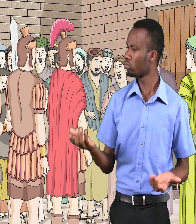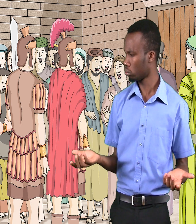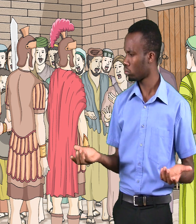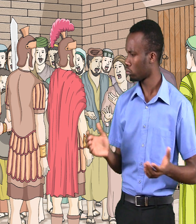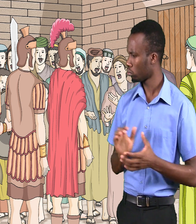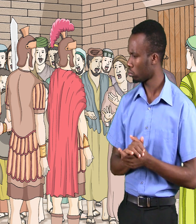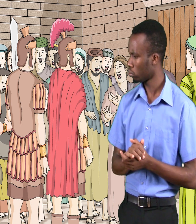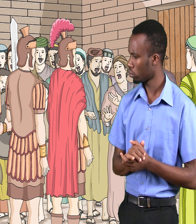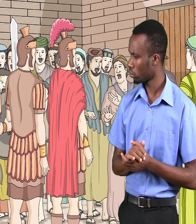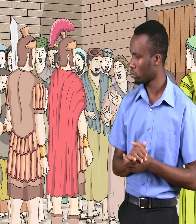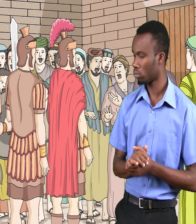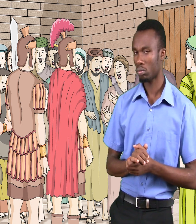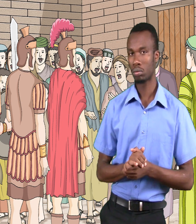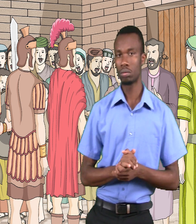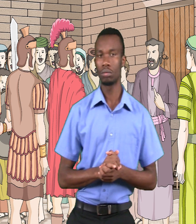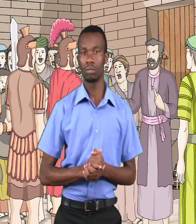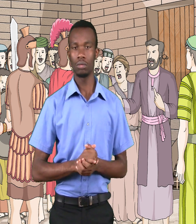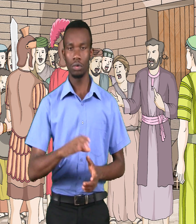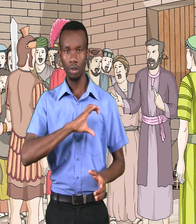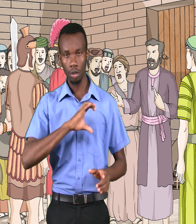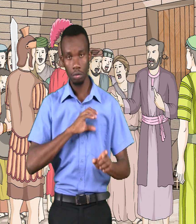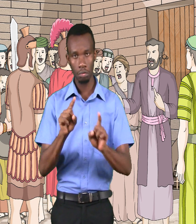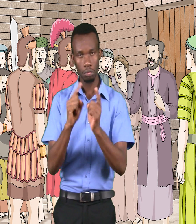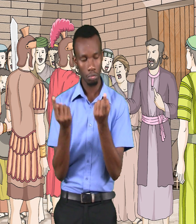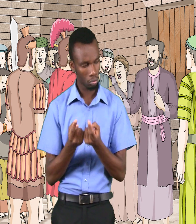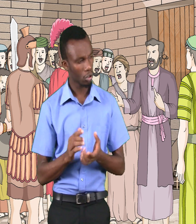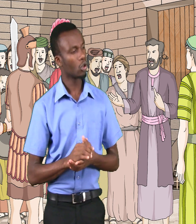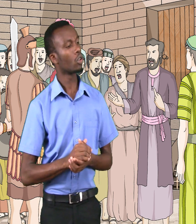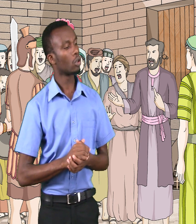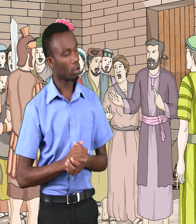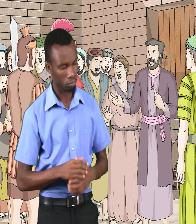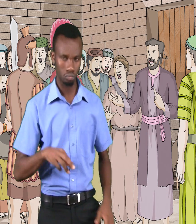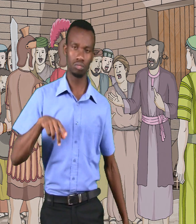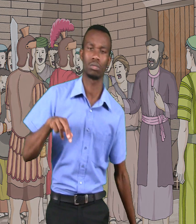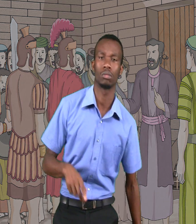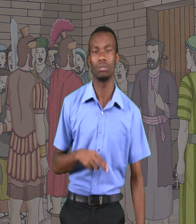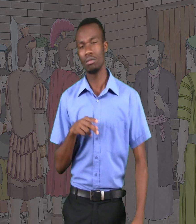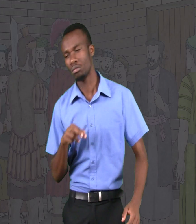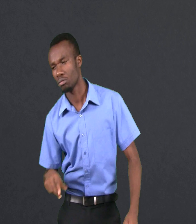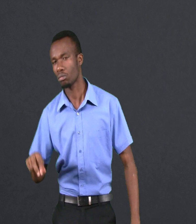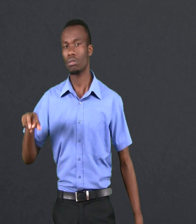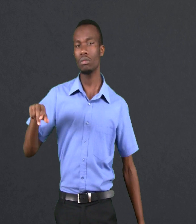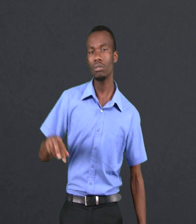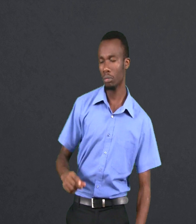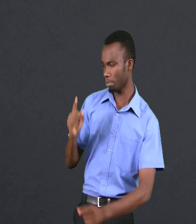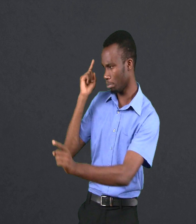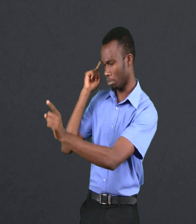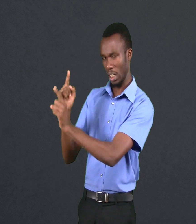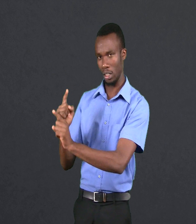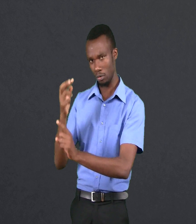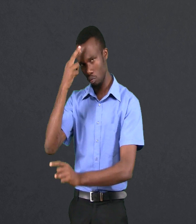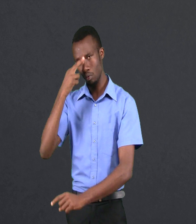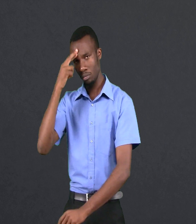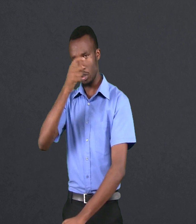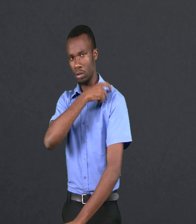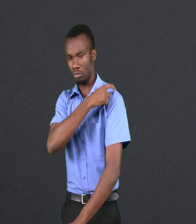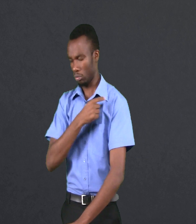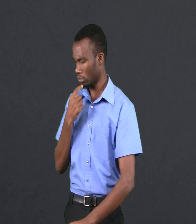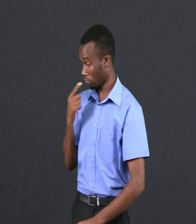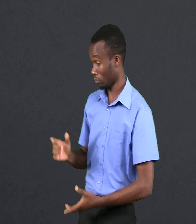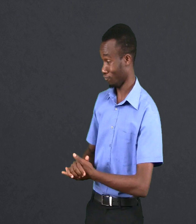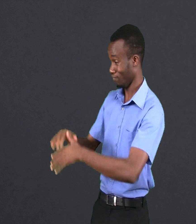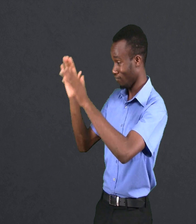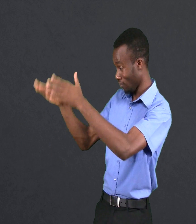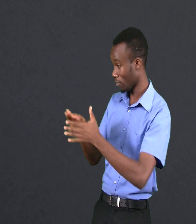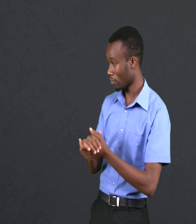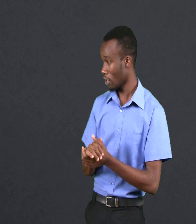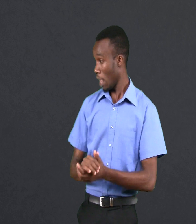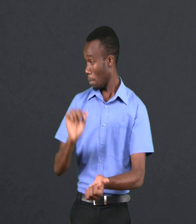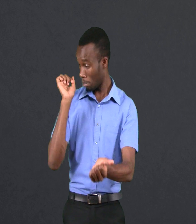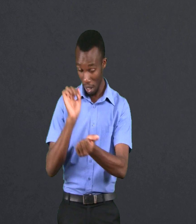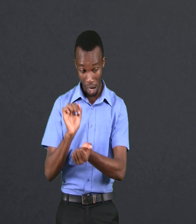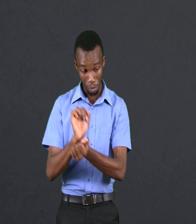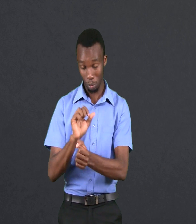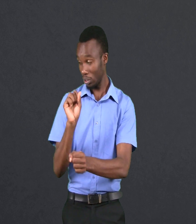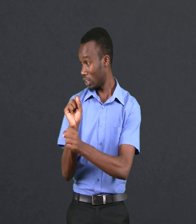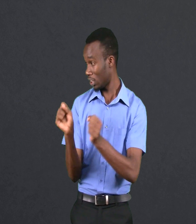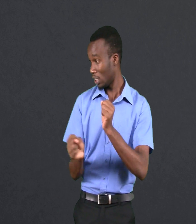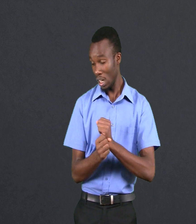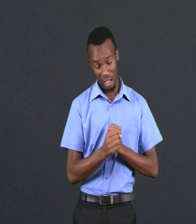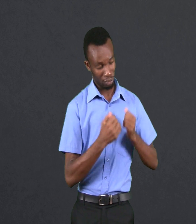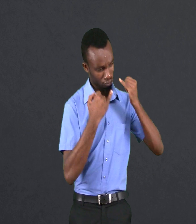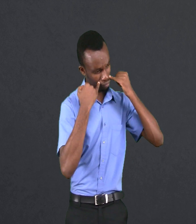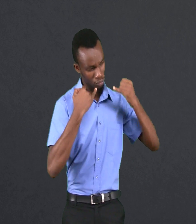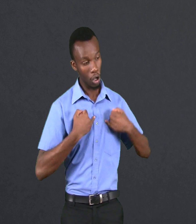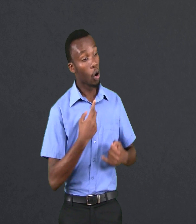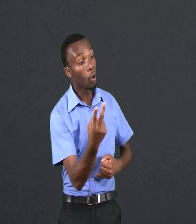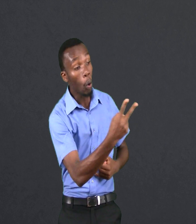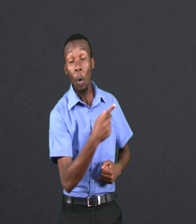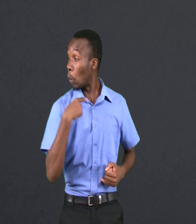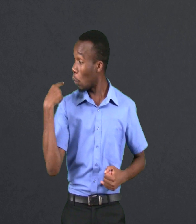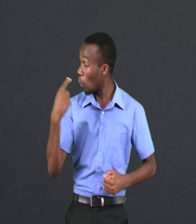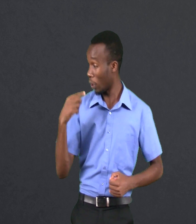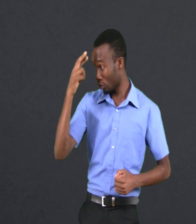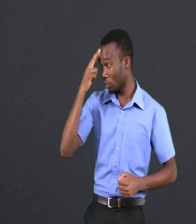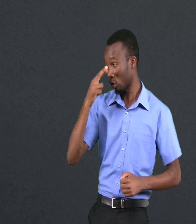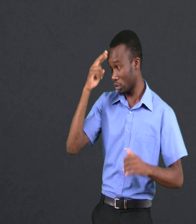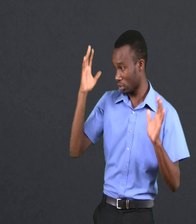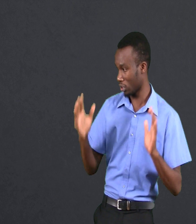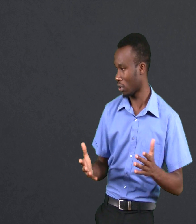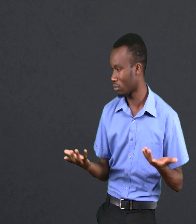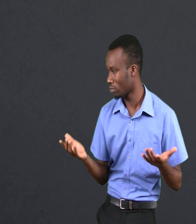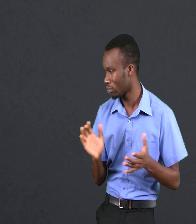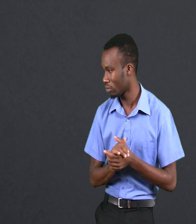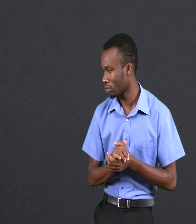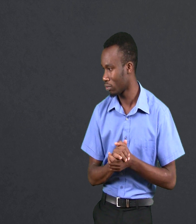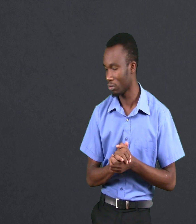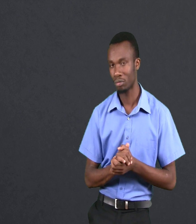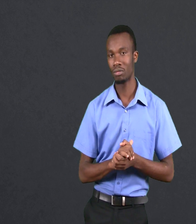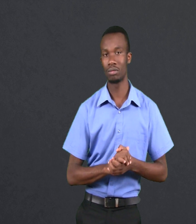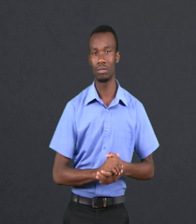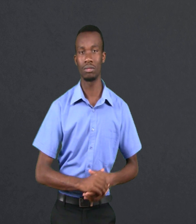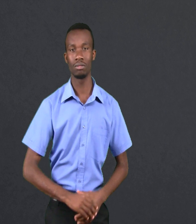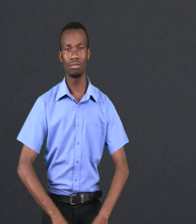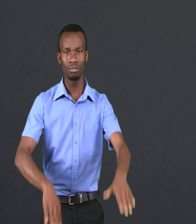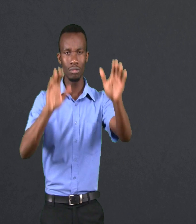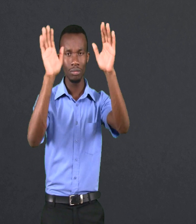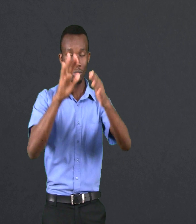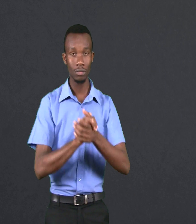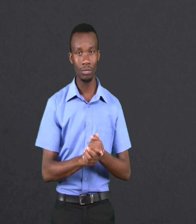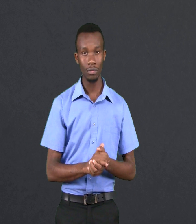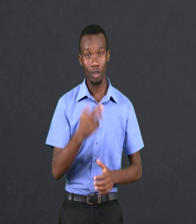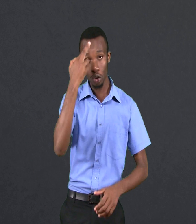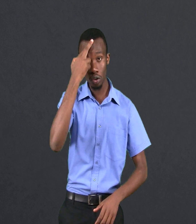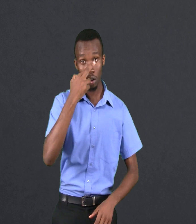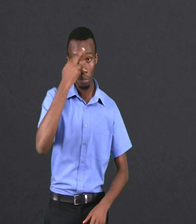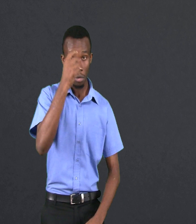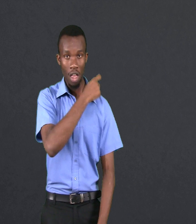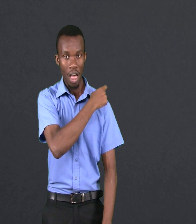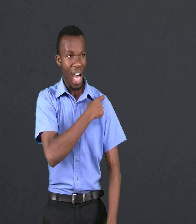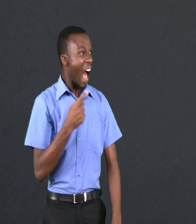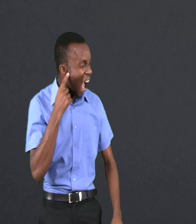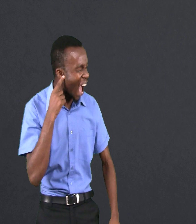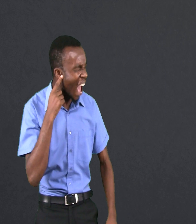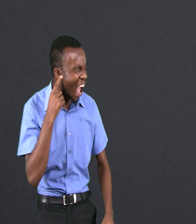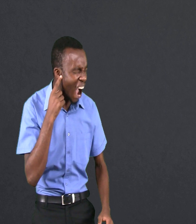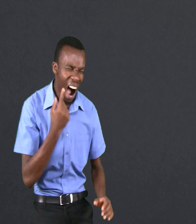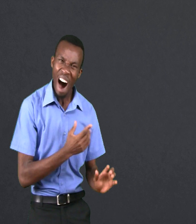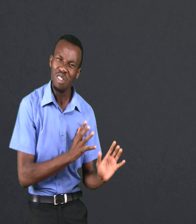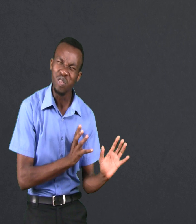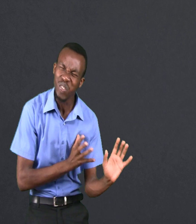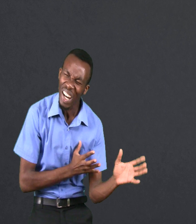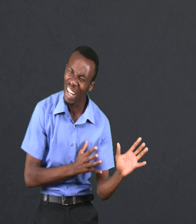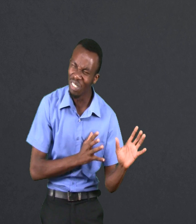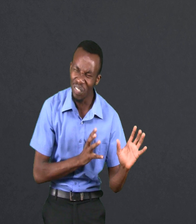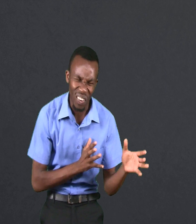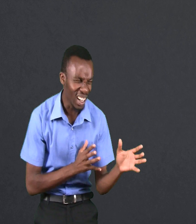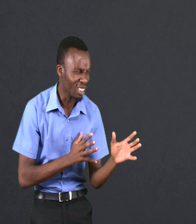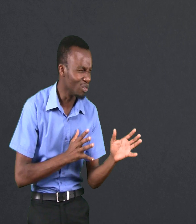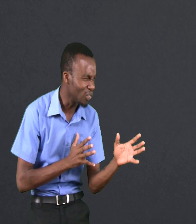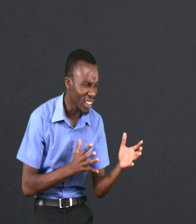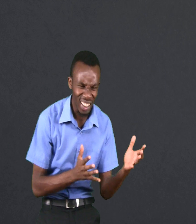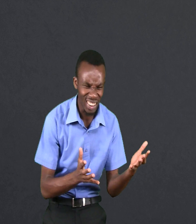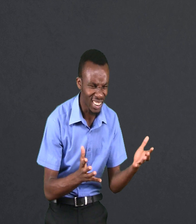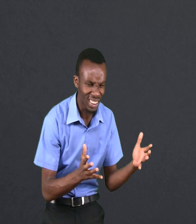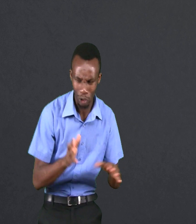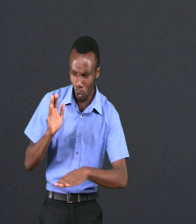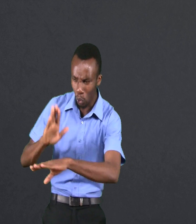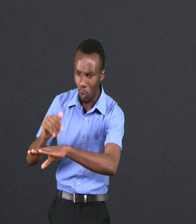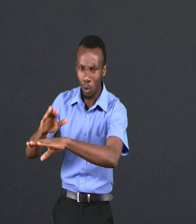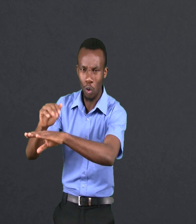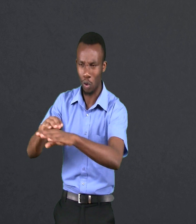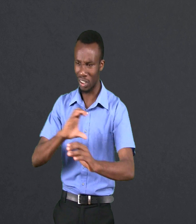And now do they want to send us away secretly? Absolutely not! Let them come themselves and escort us out!”